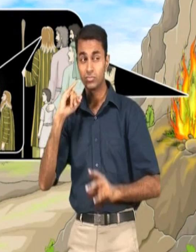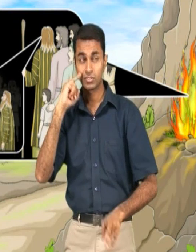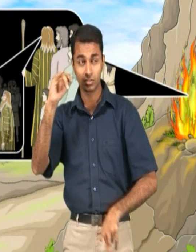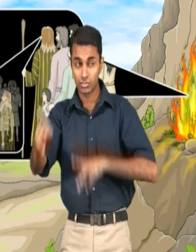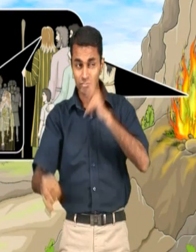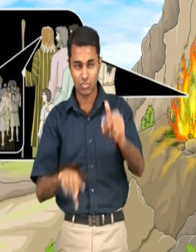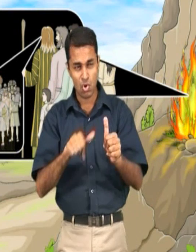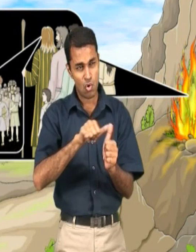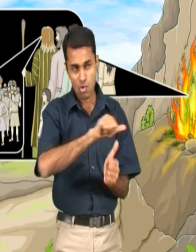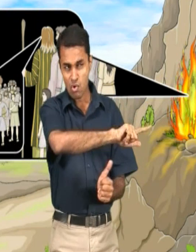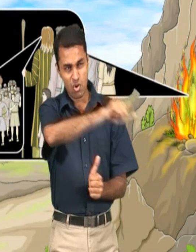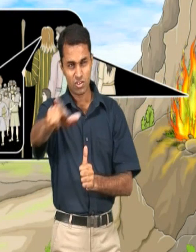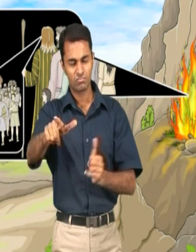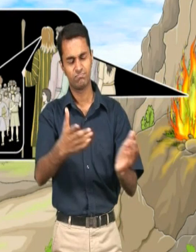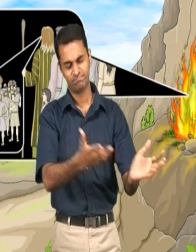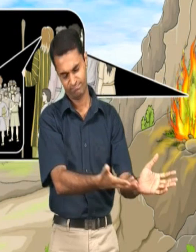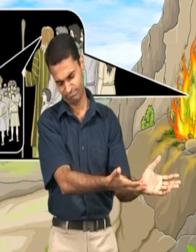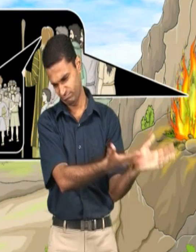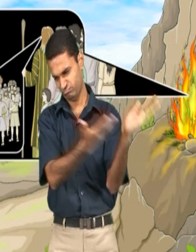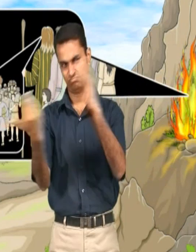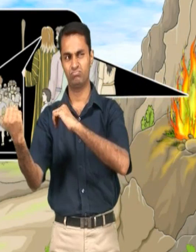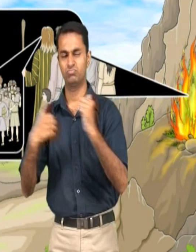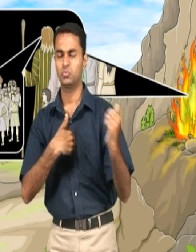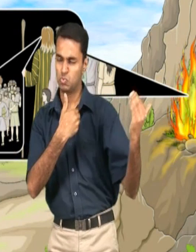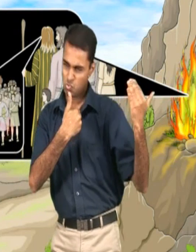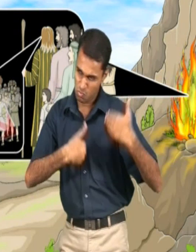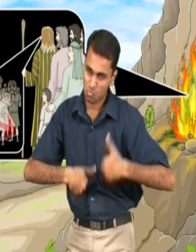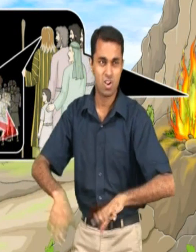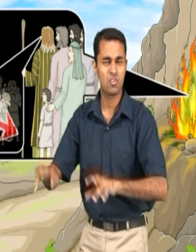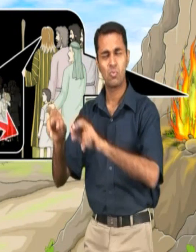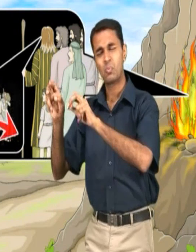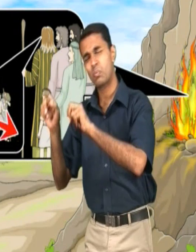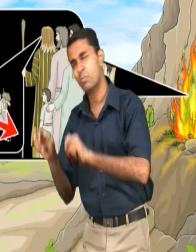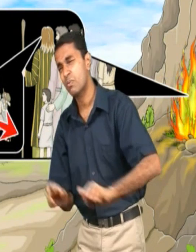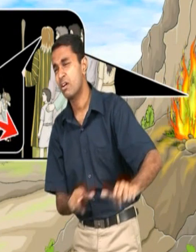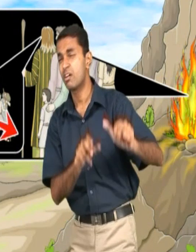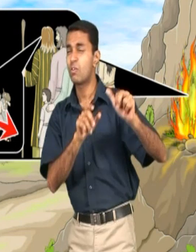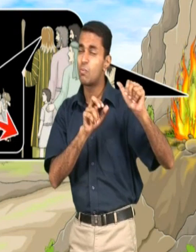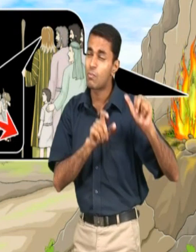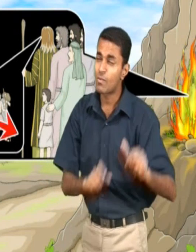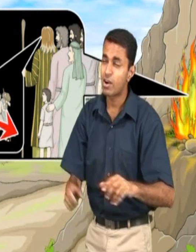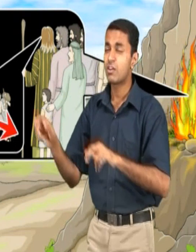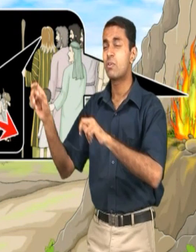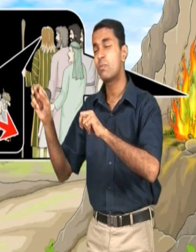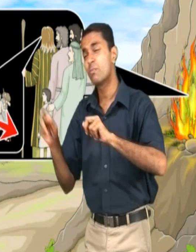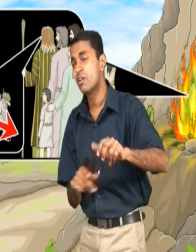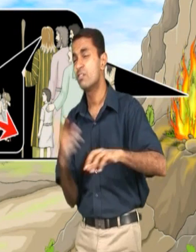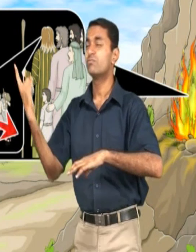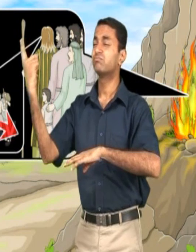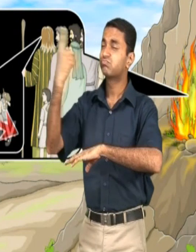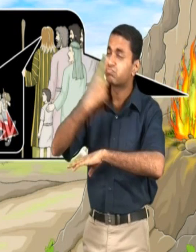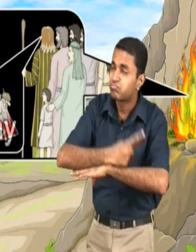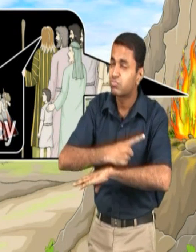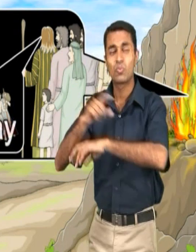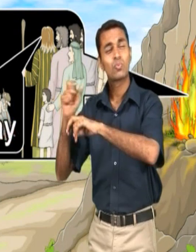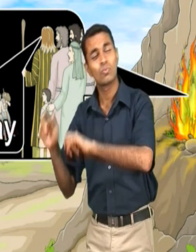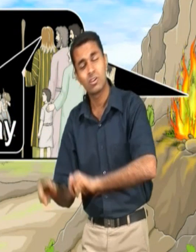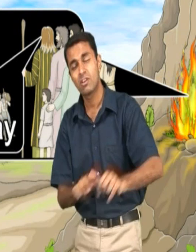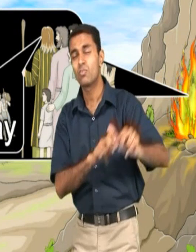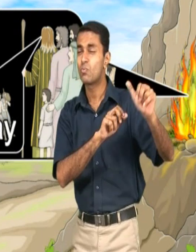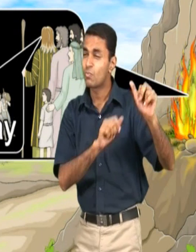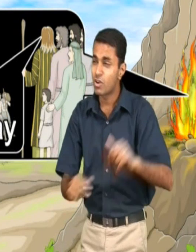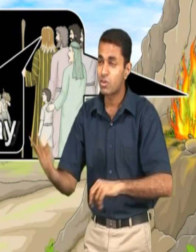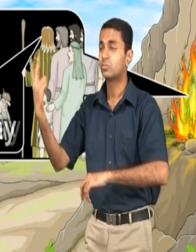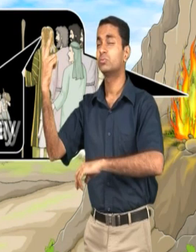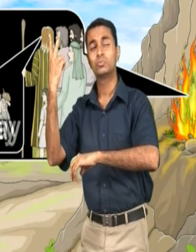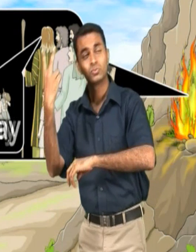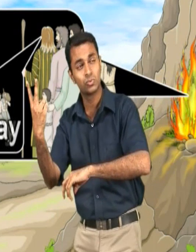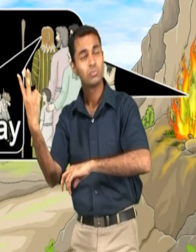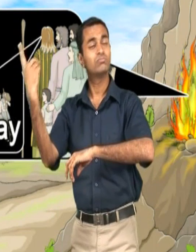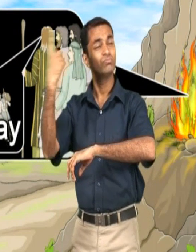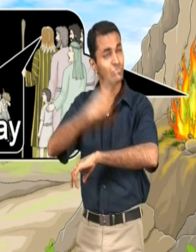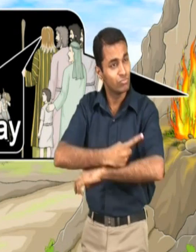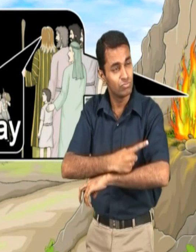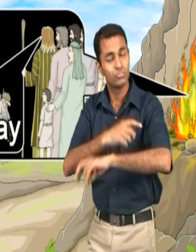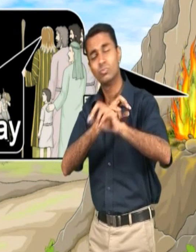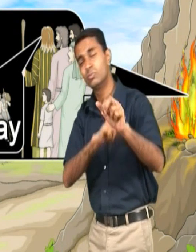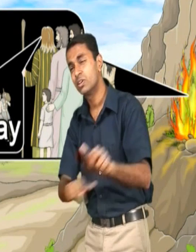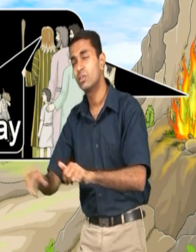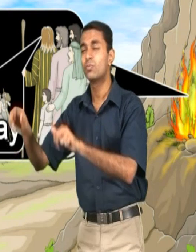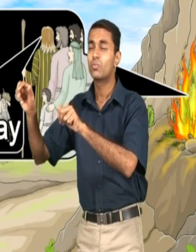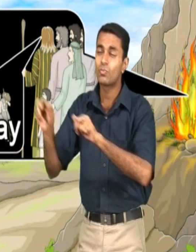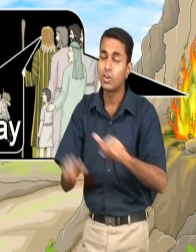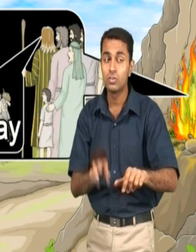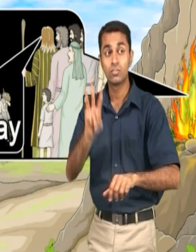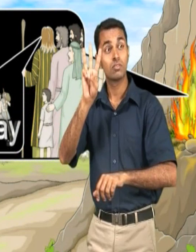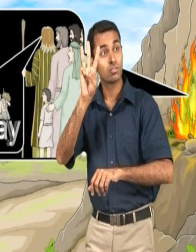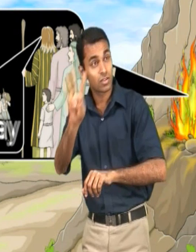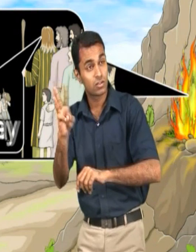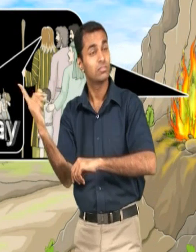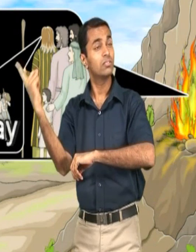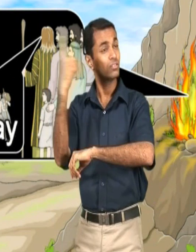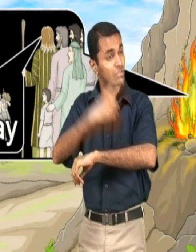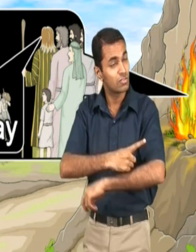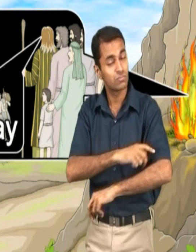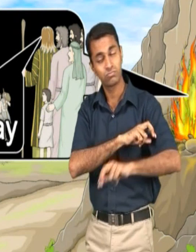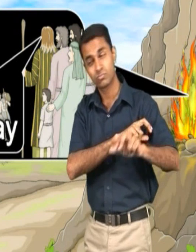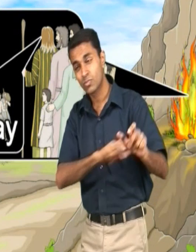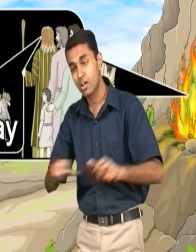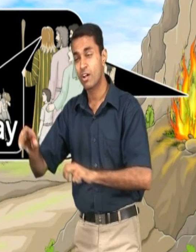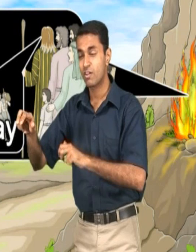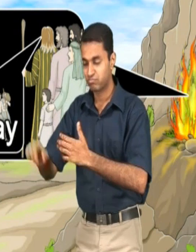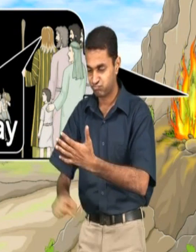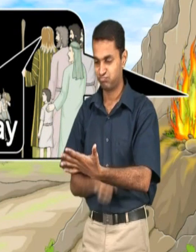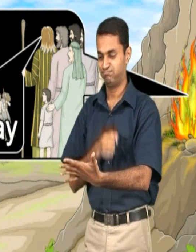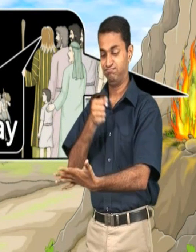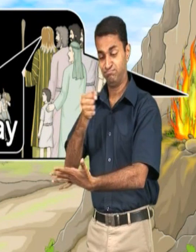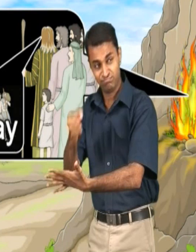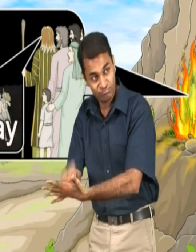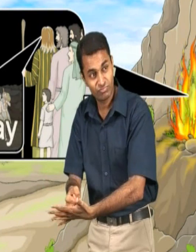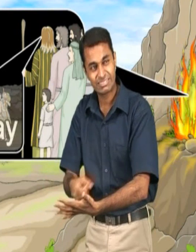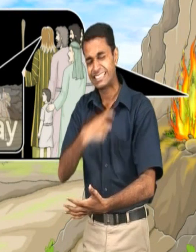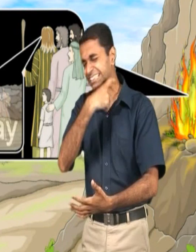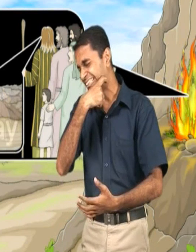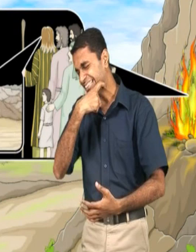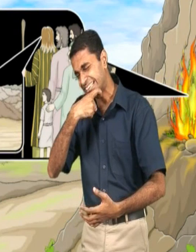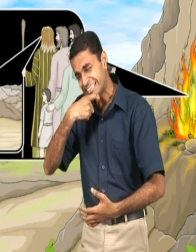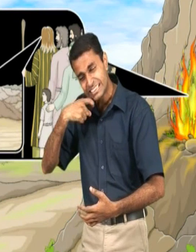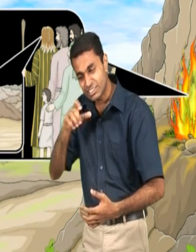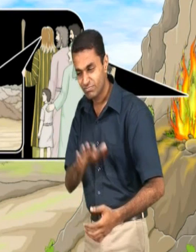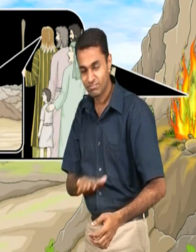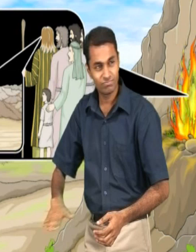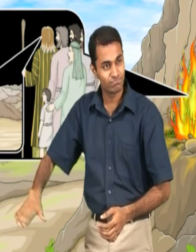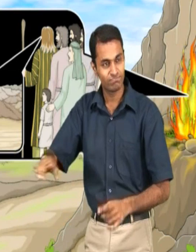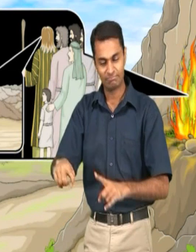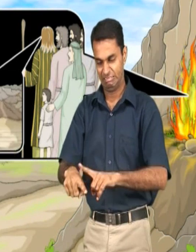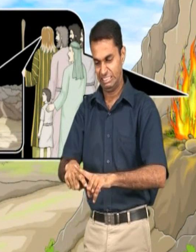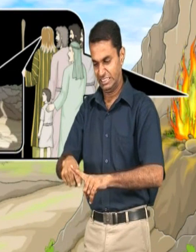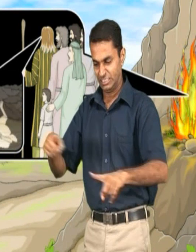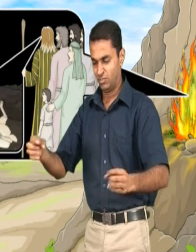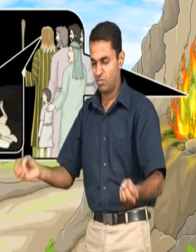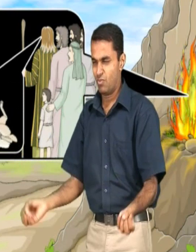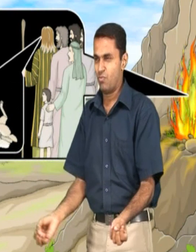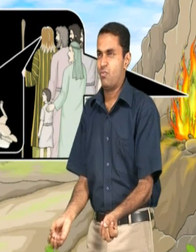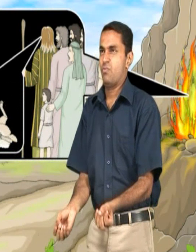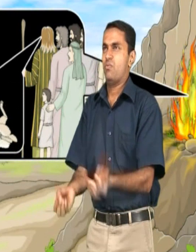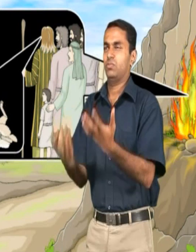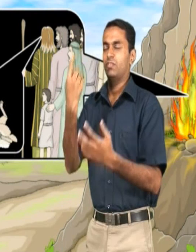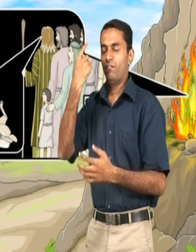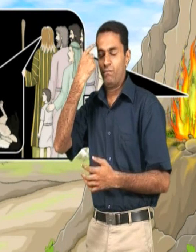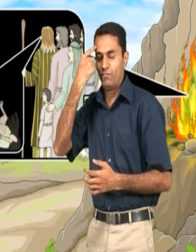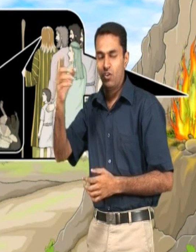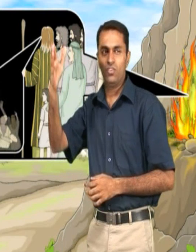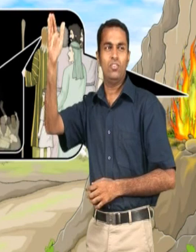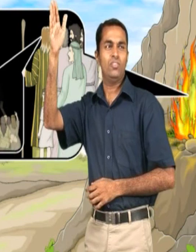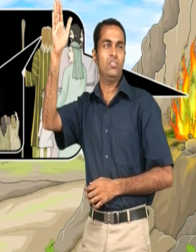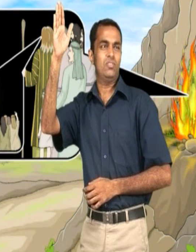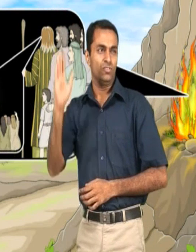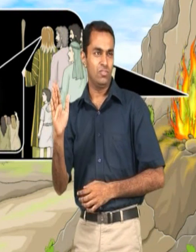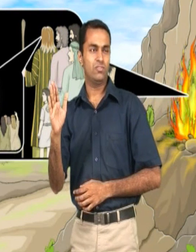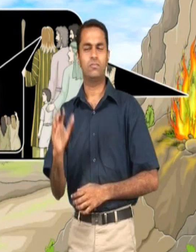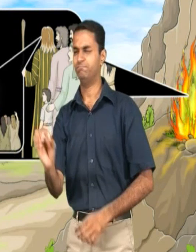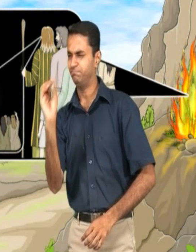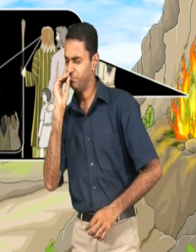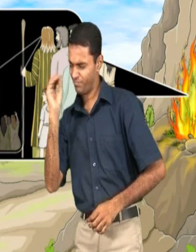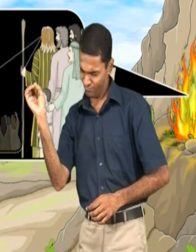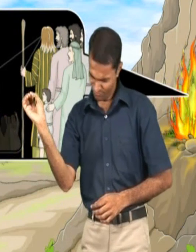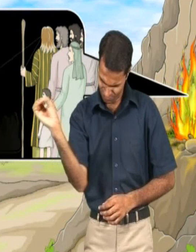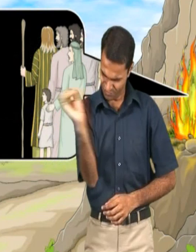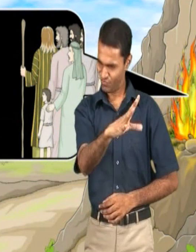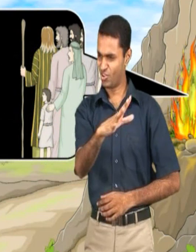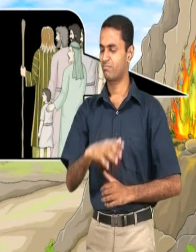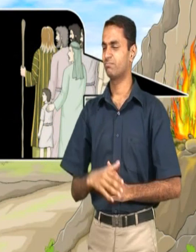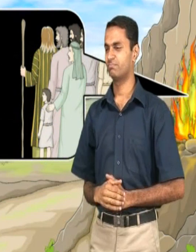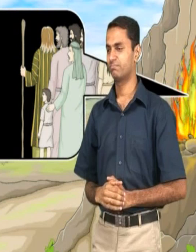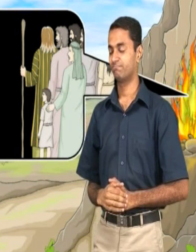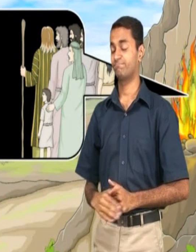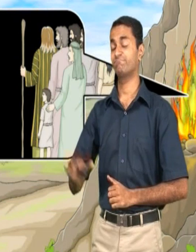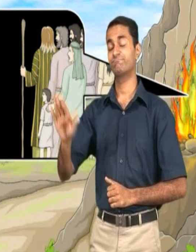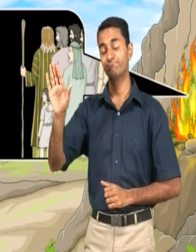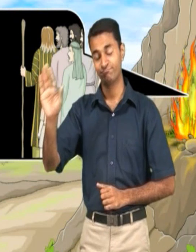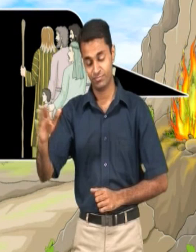Now please let us take a three-day journey into the wilderness, so that we may sacrifice to the LORD our God.’